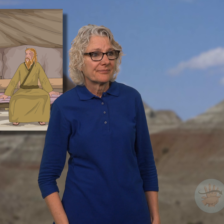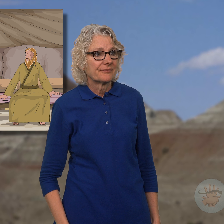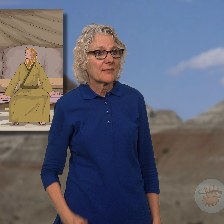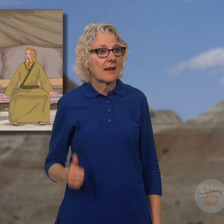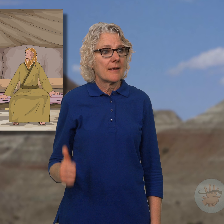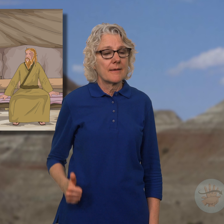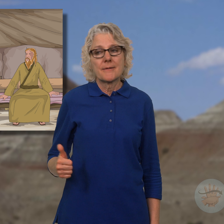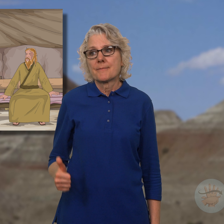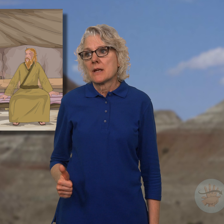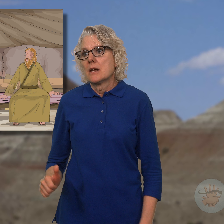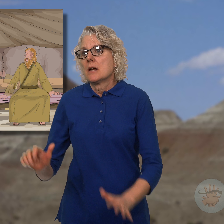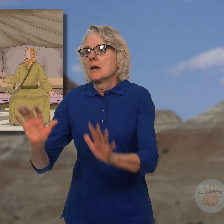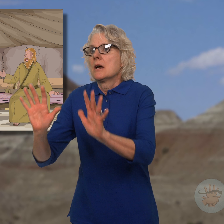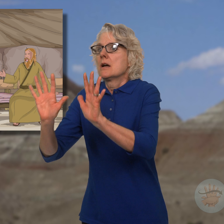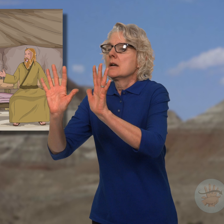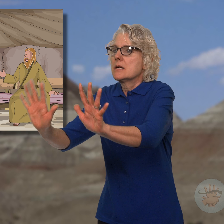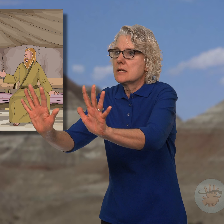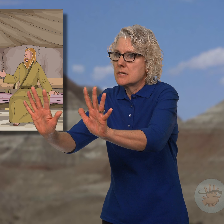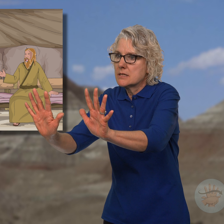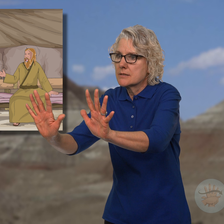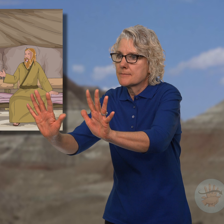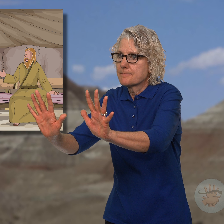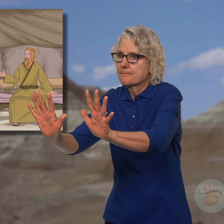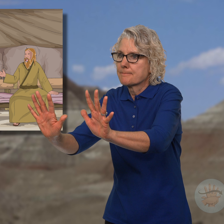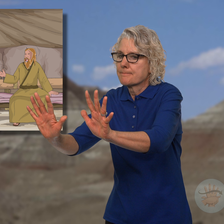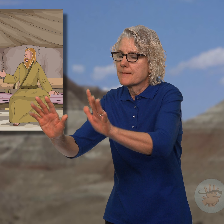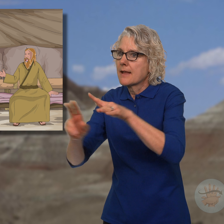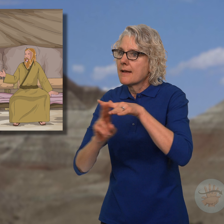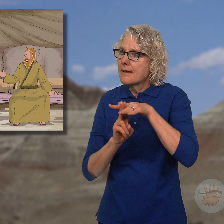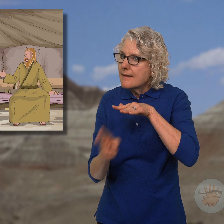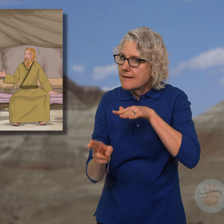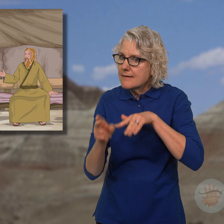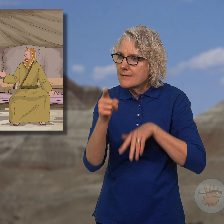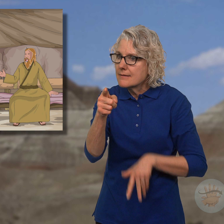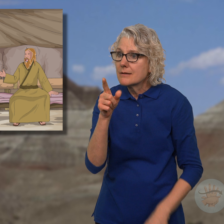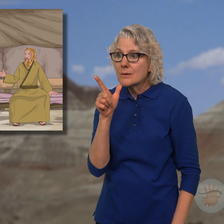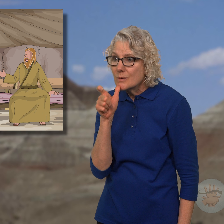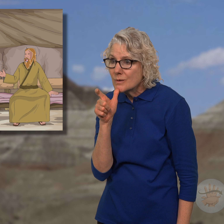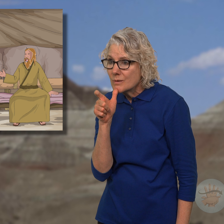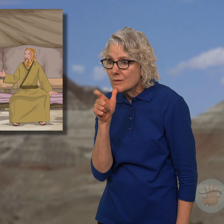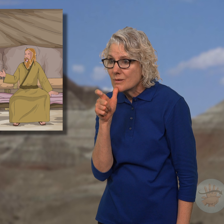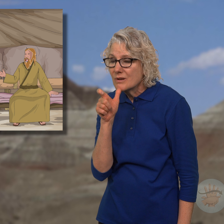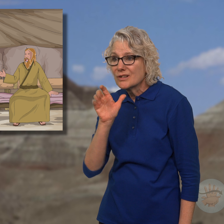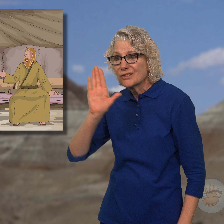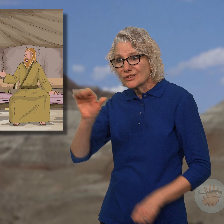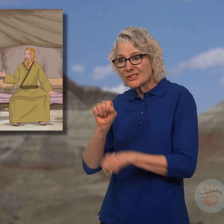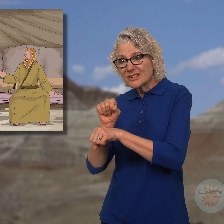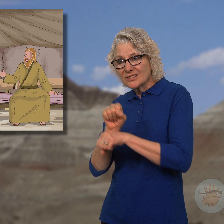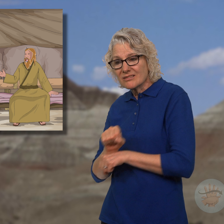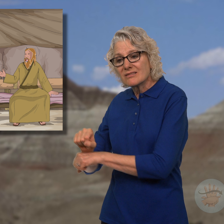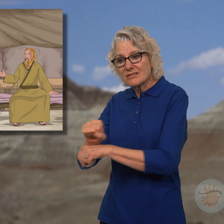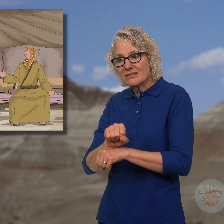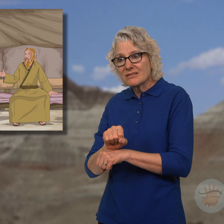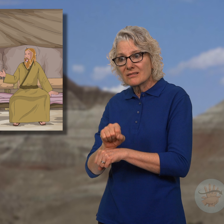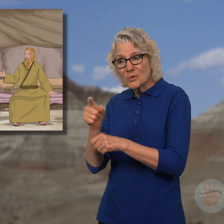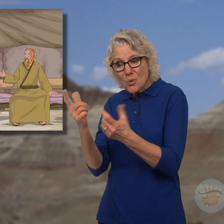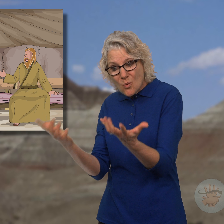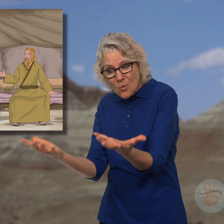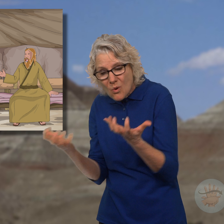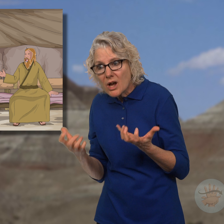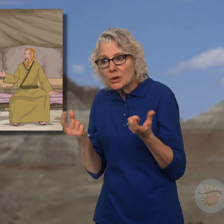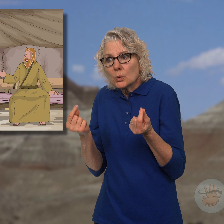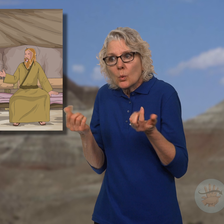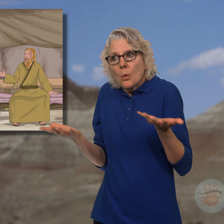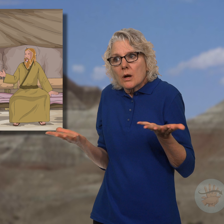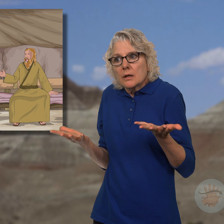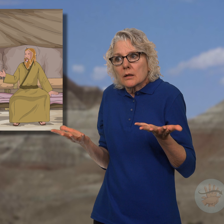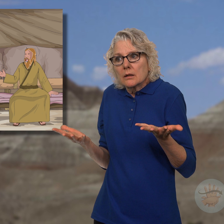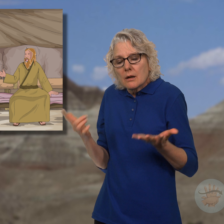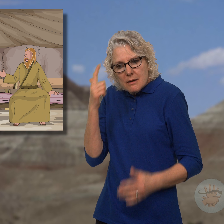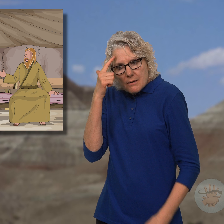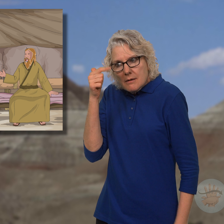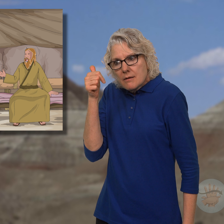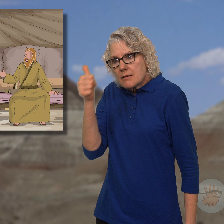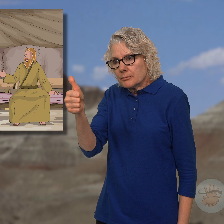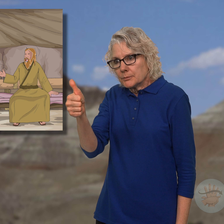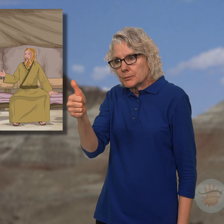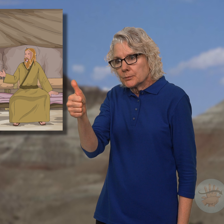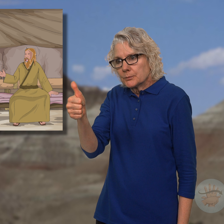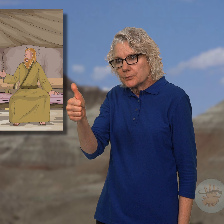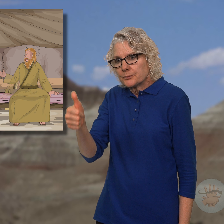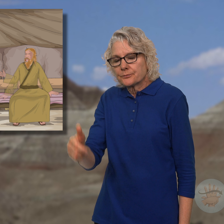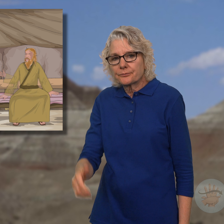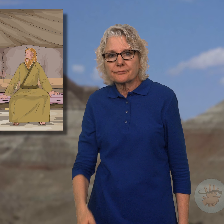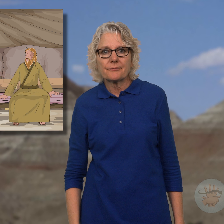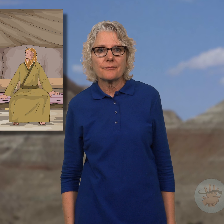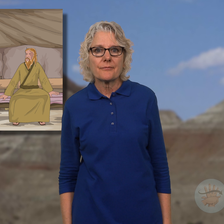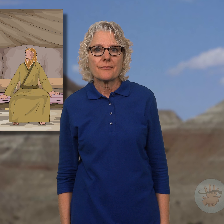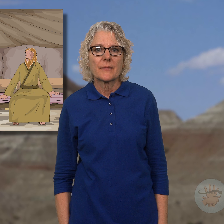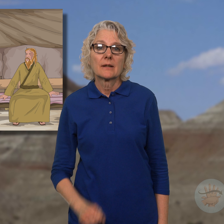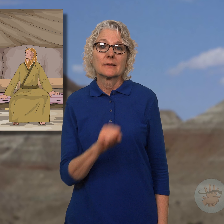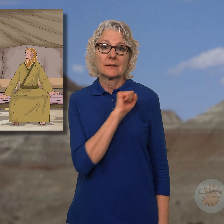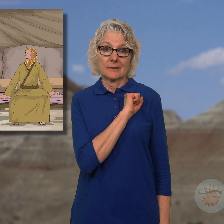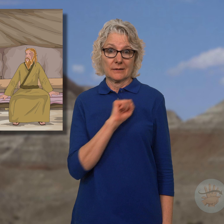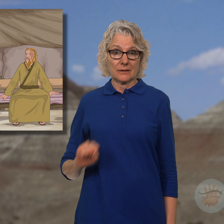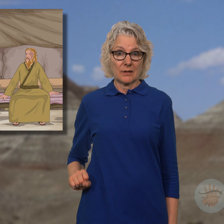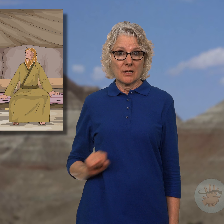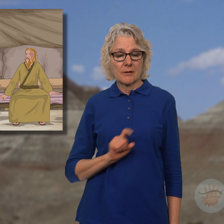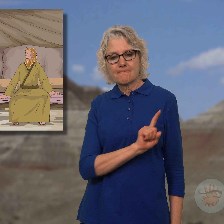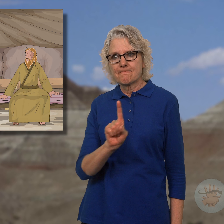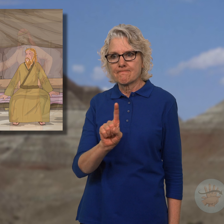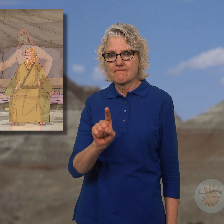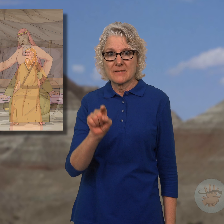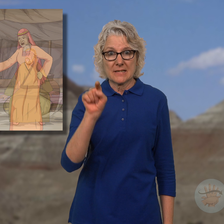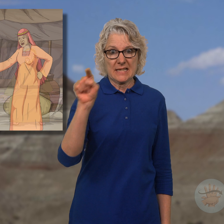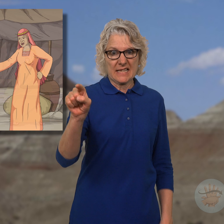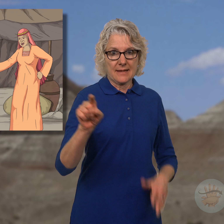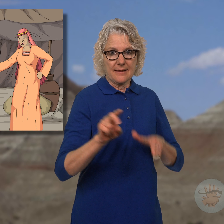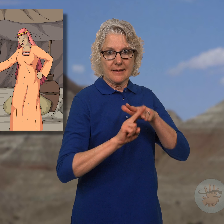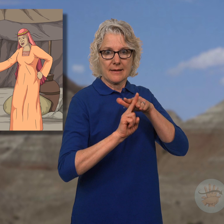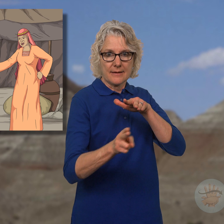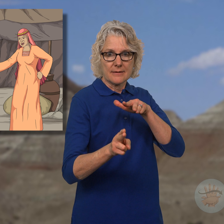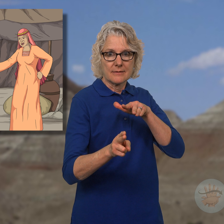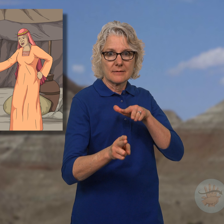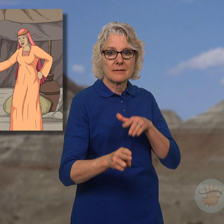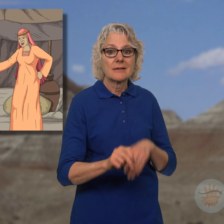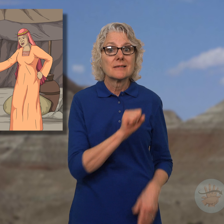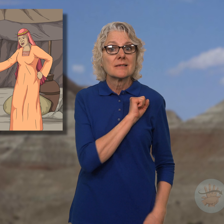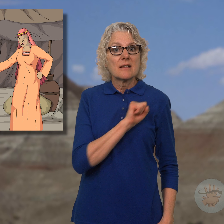“Here,” said Abram, “your servant is in your hands. Do whatever you want with her.”